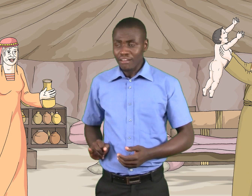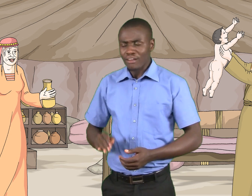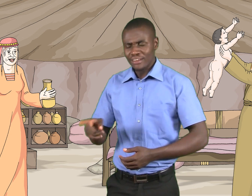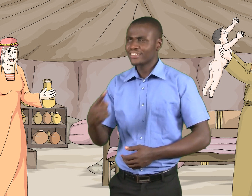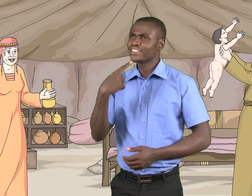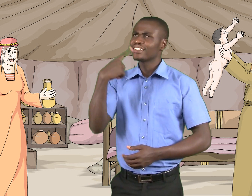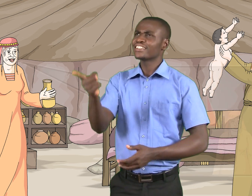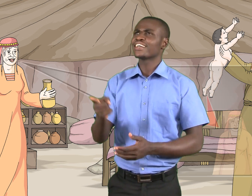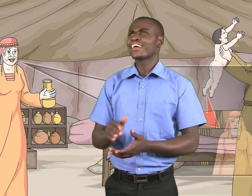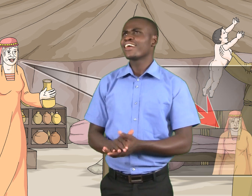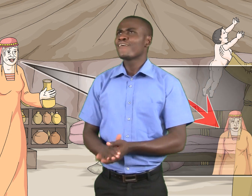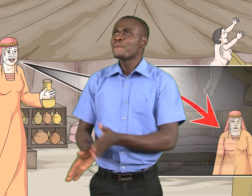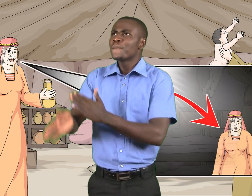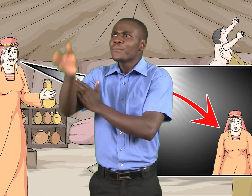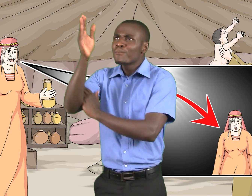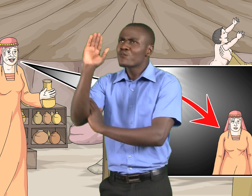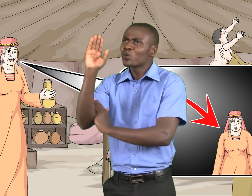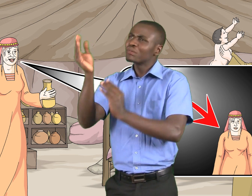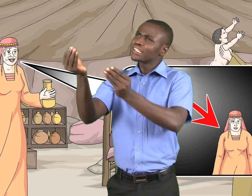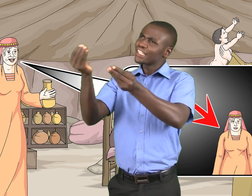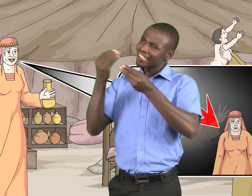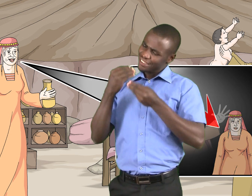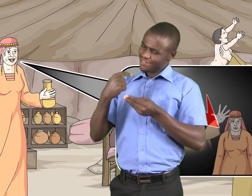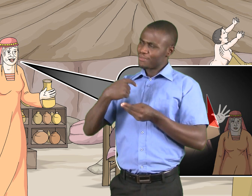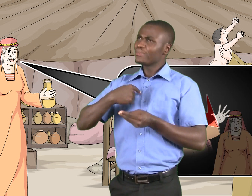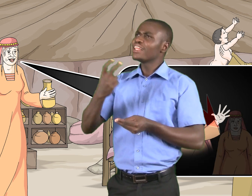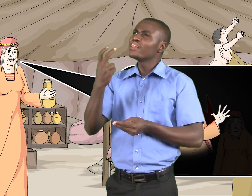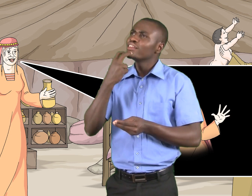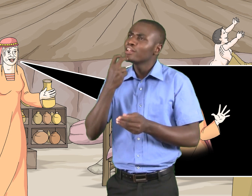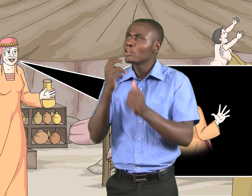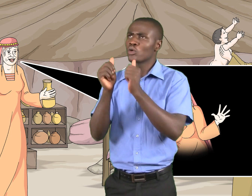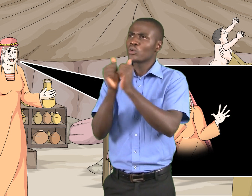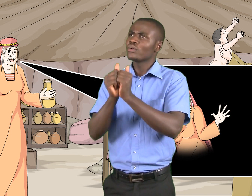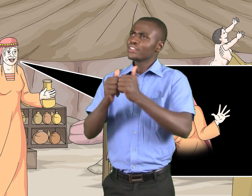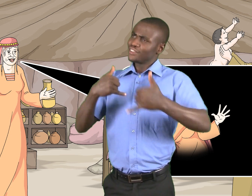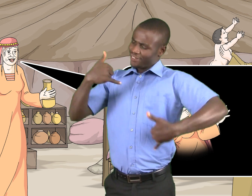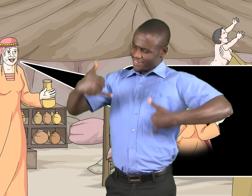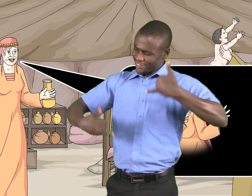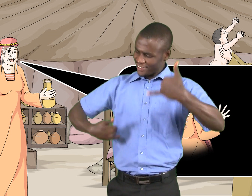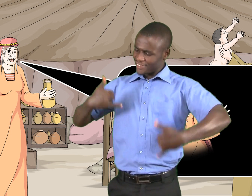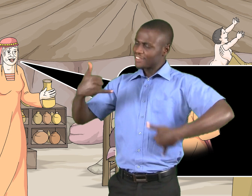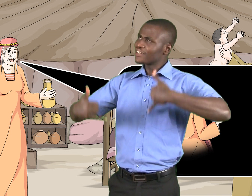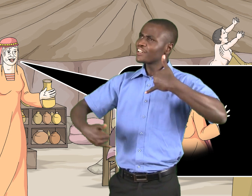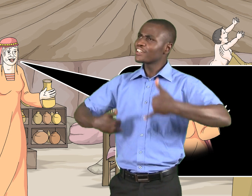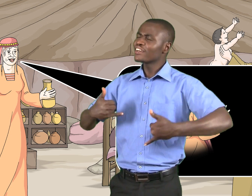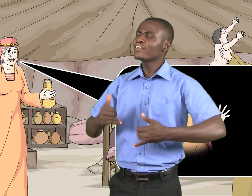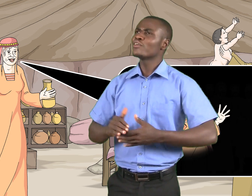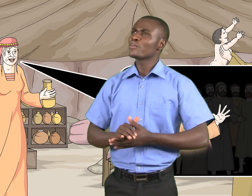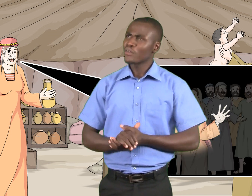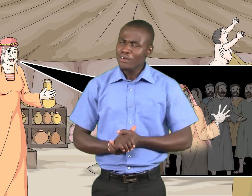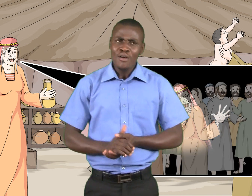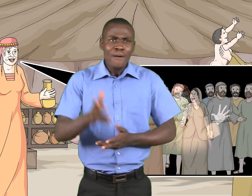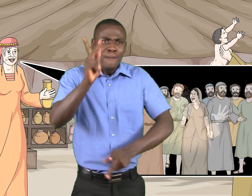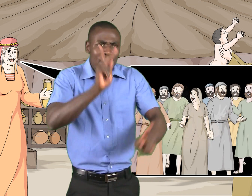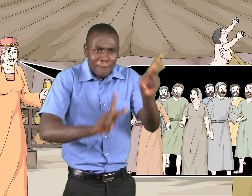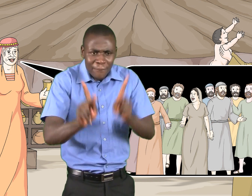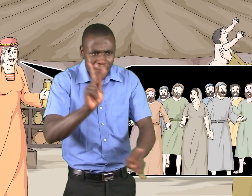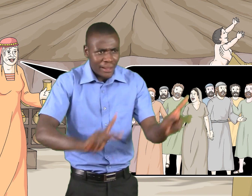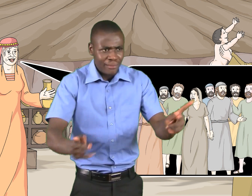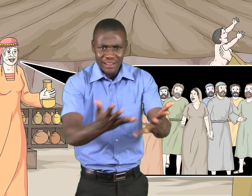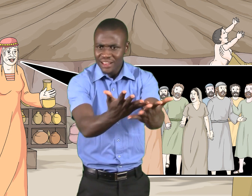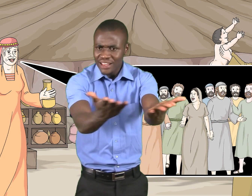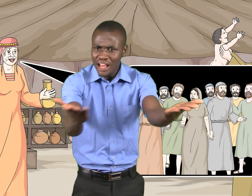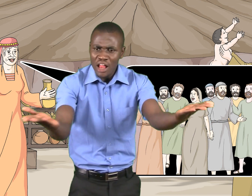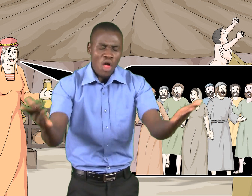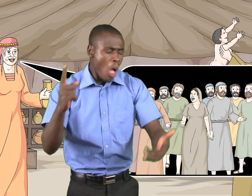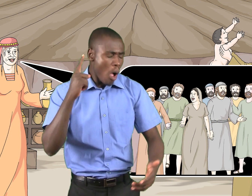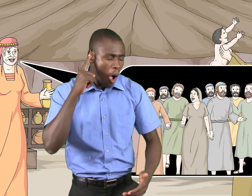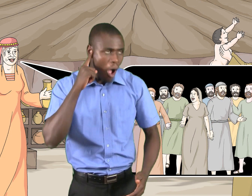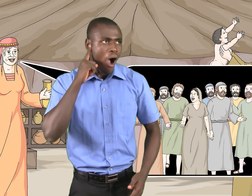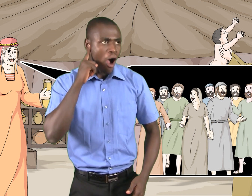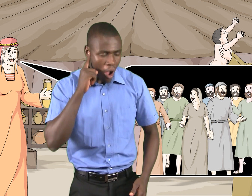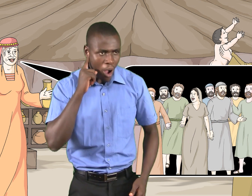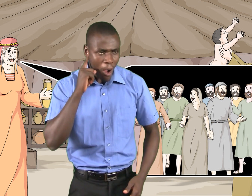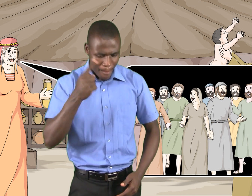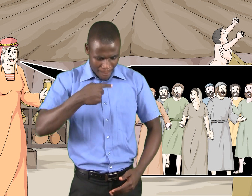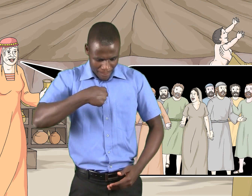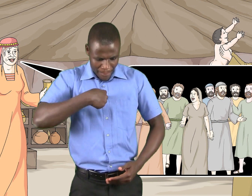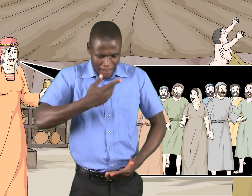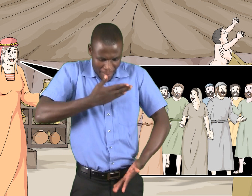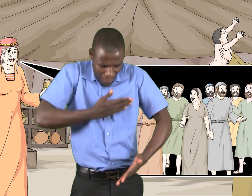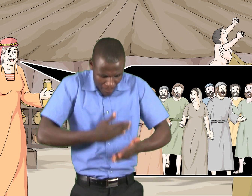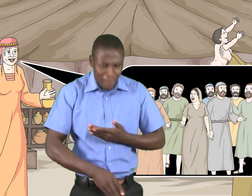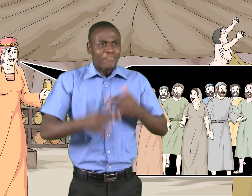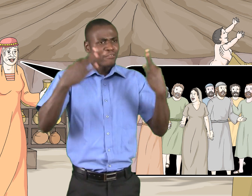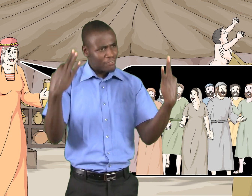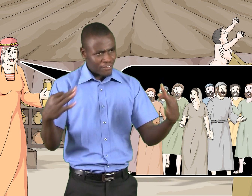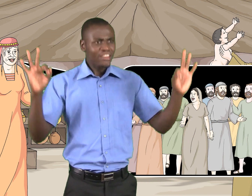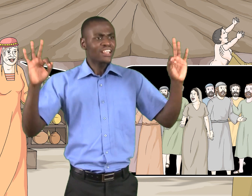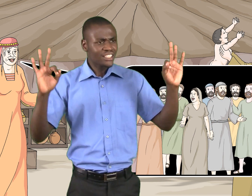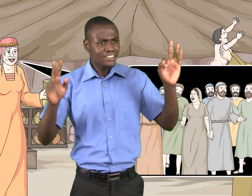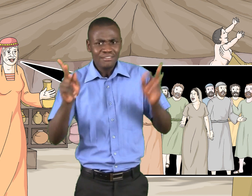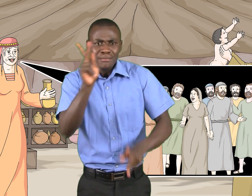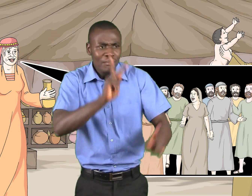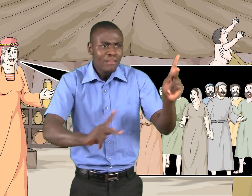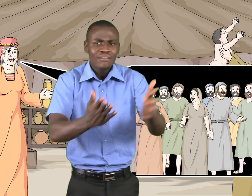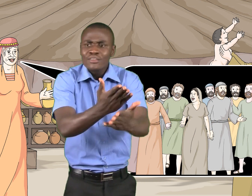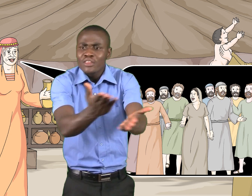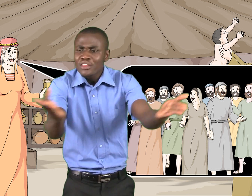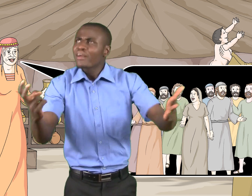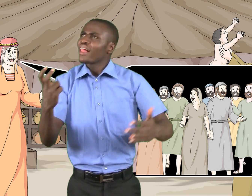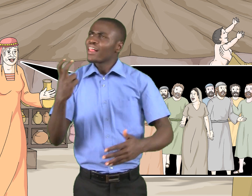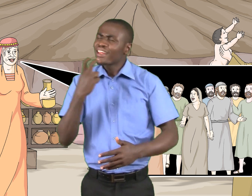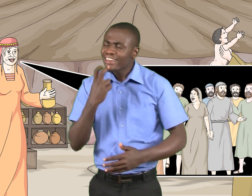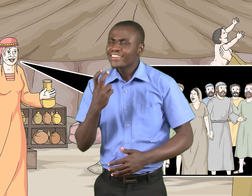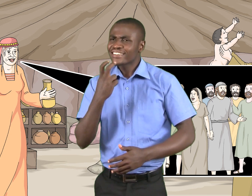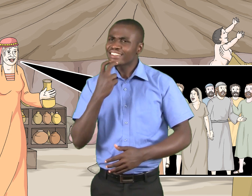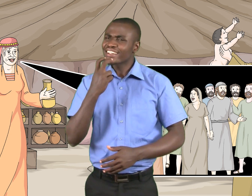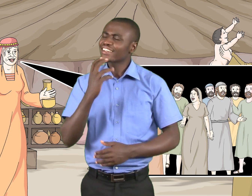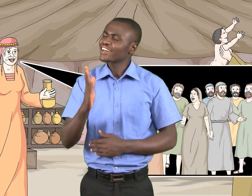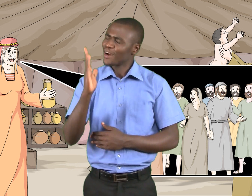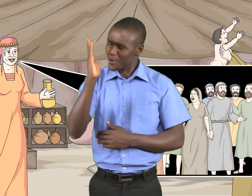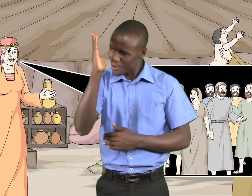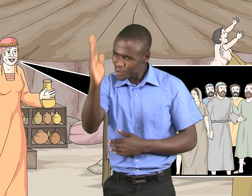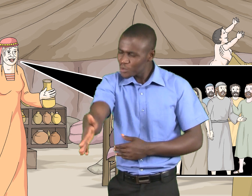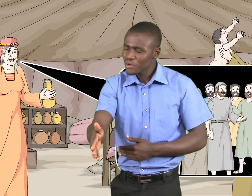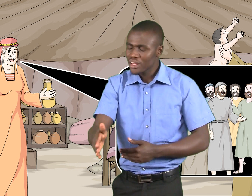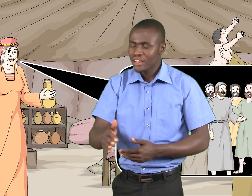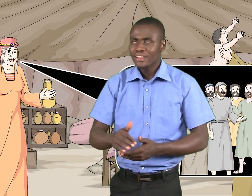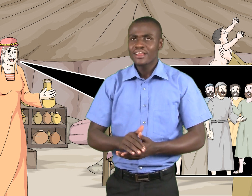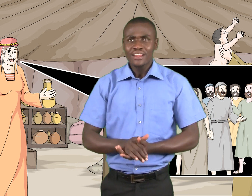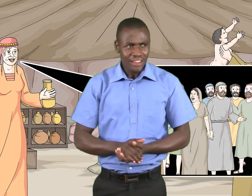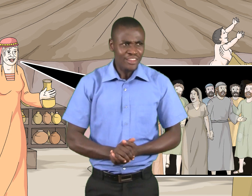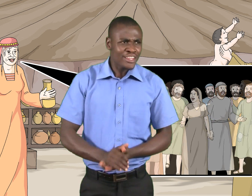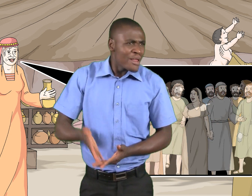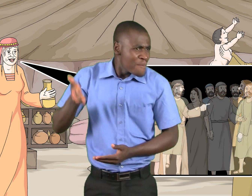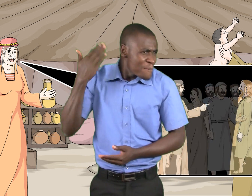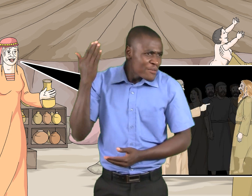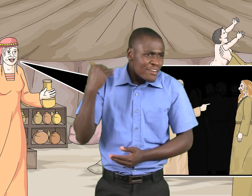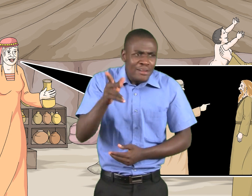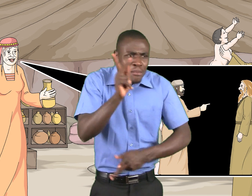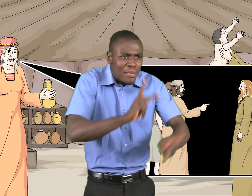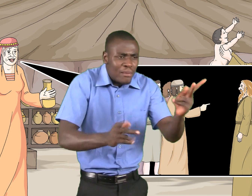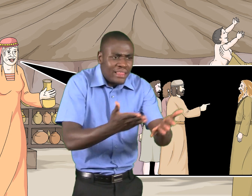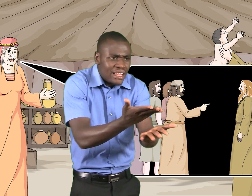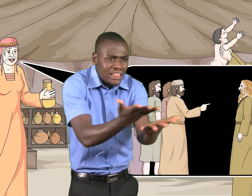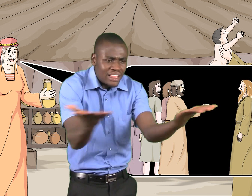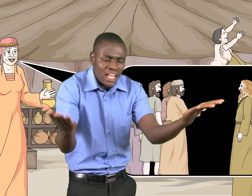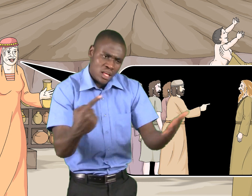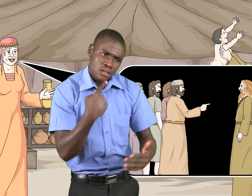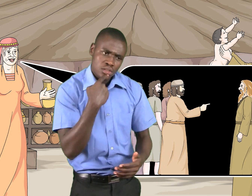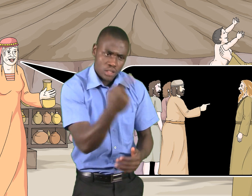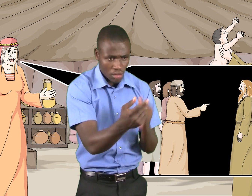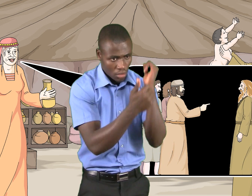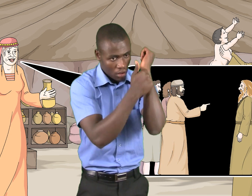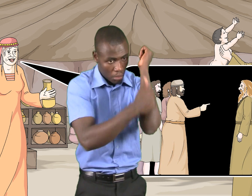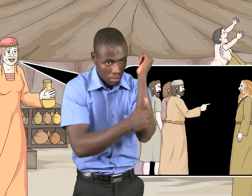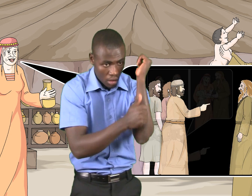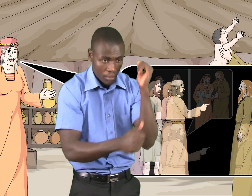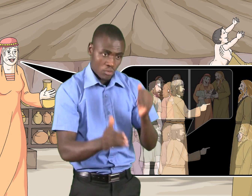Then Sarah said, “God has made me laugh, and everyone who hears of this will laugh with me.”